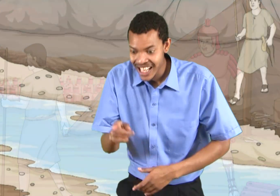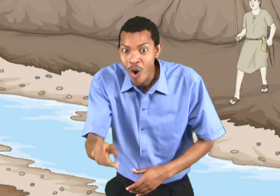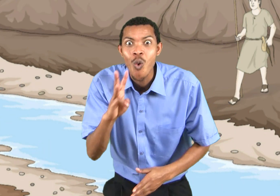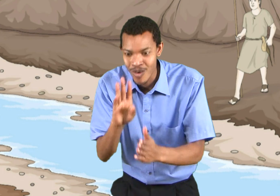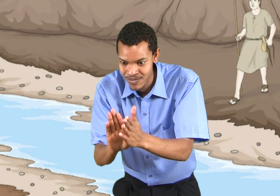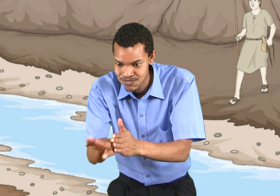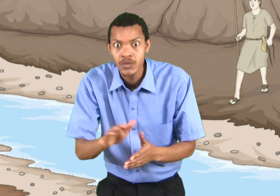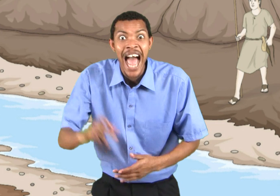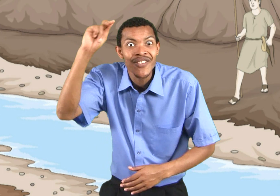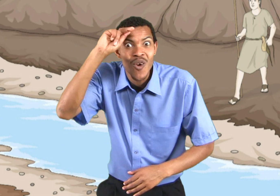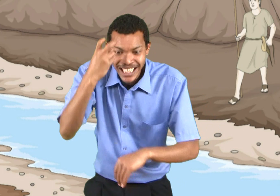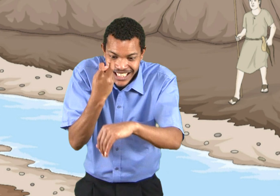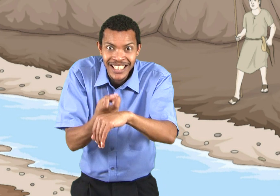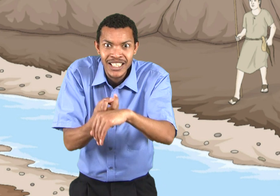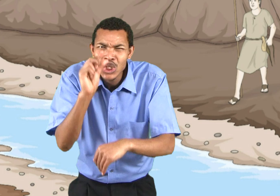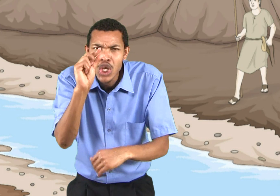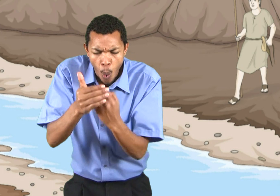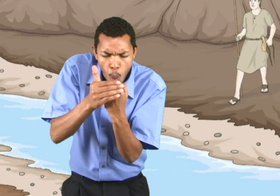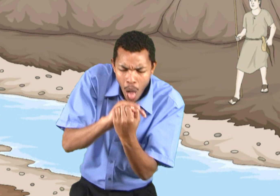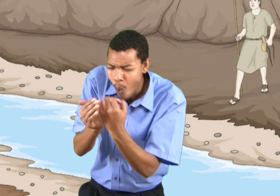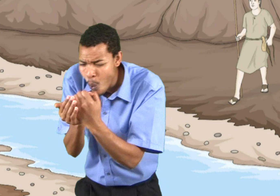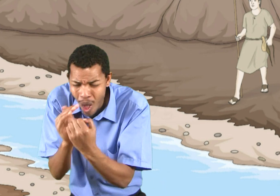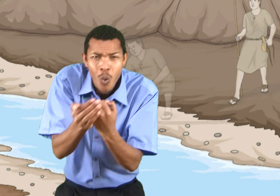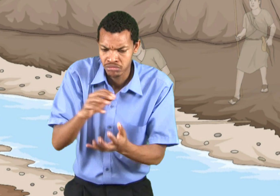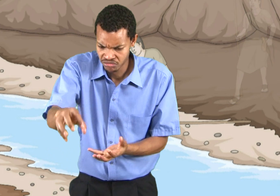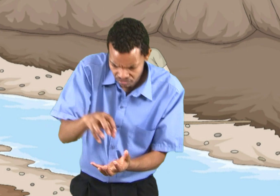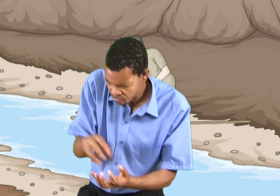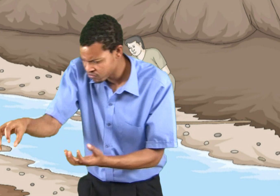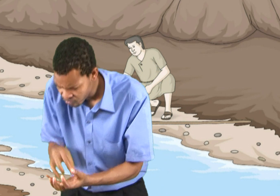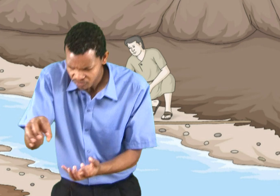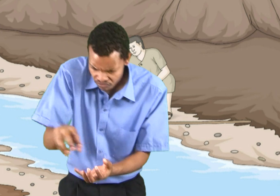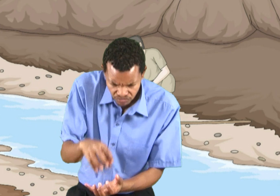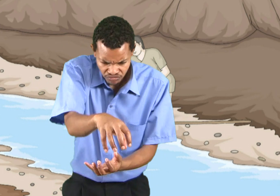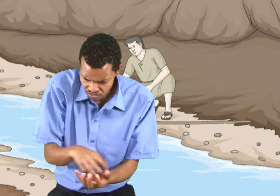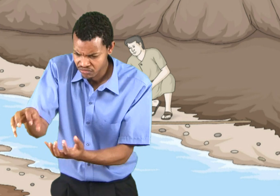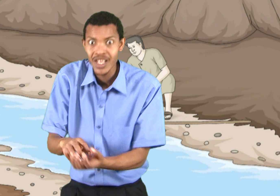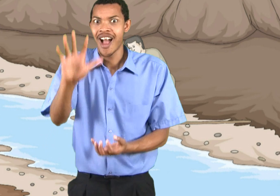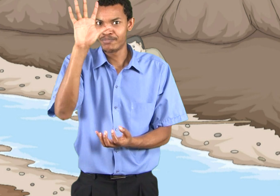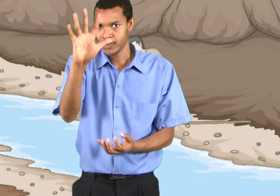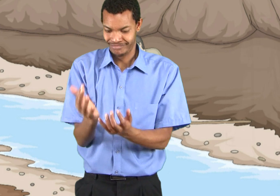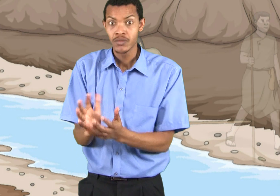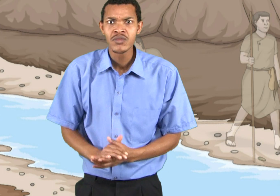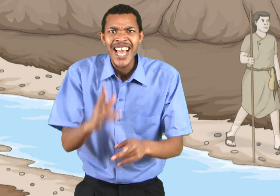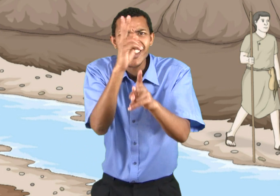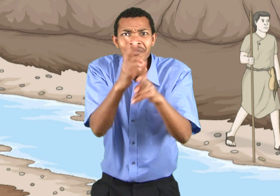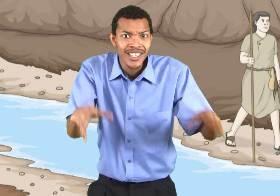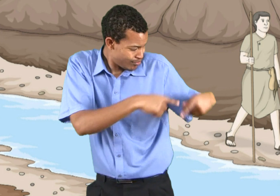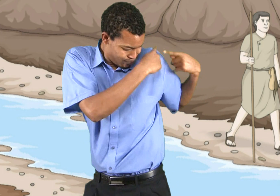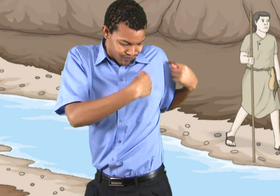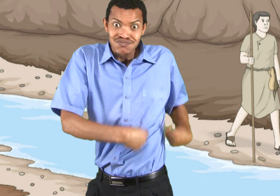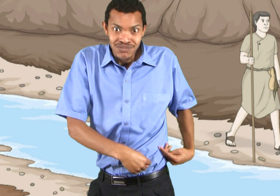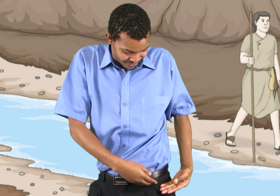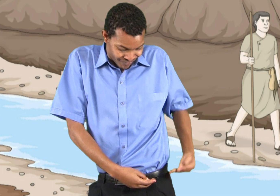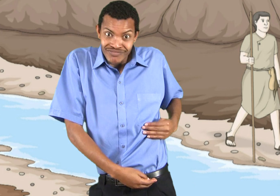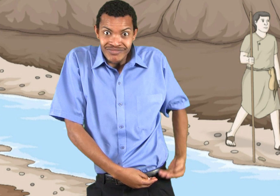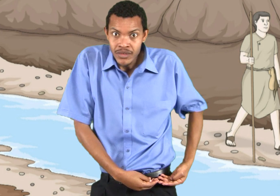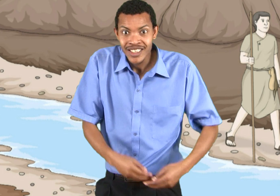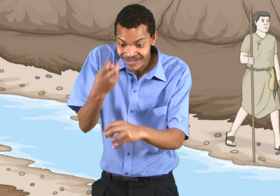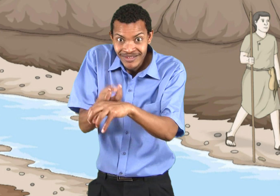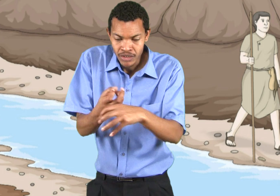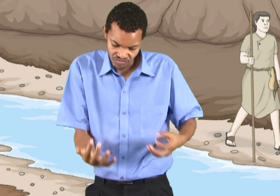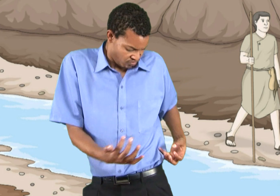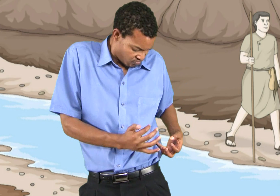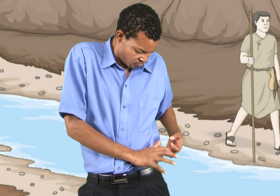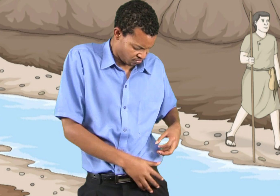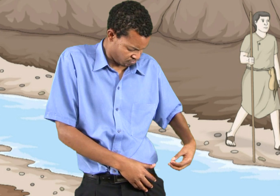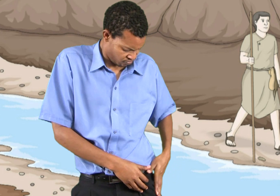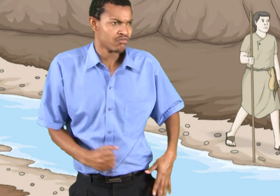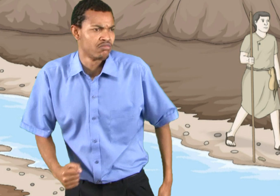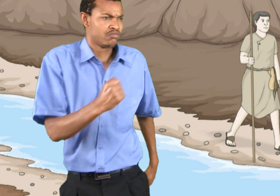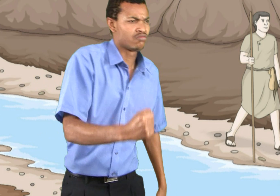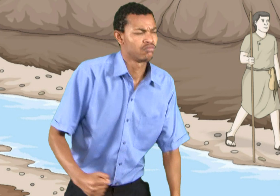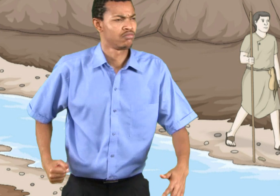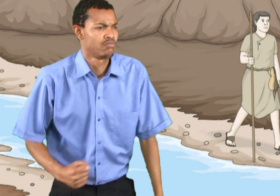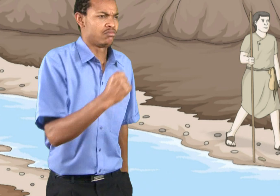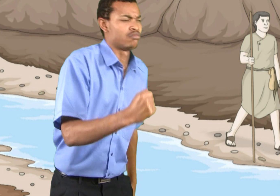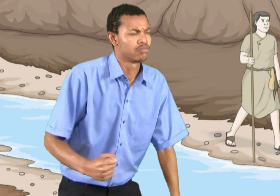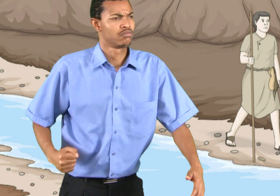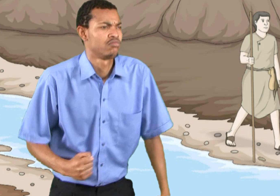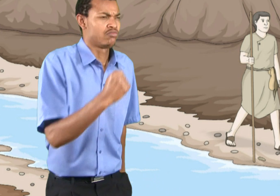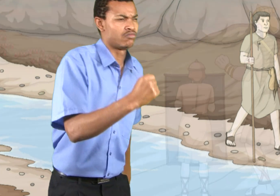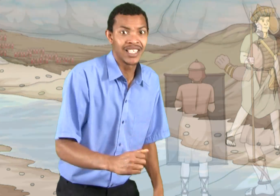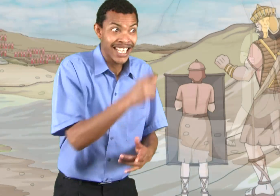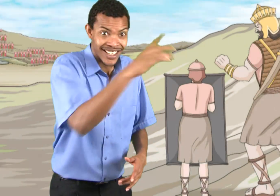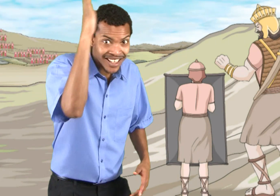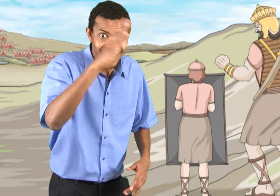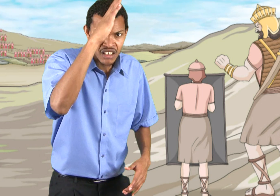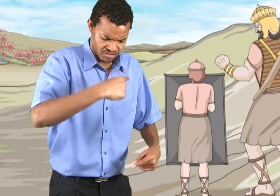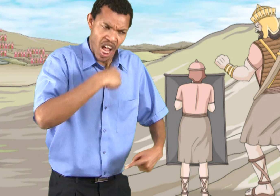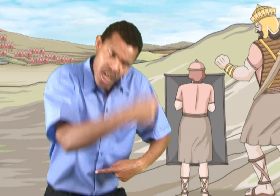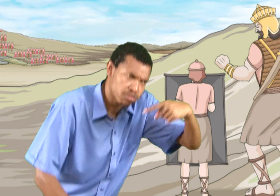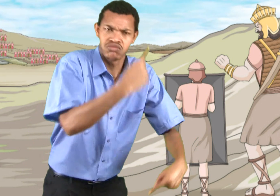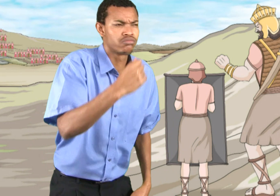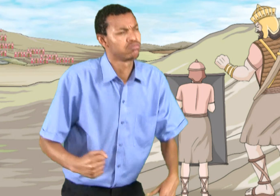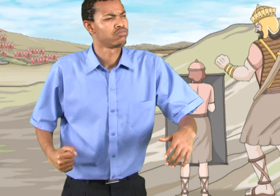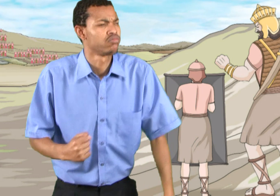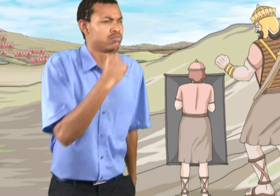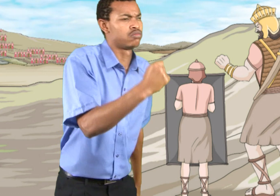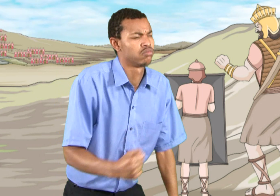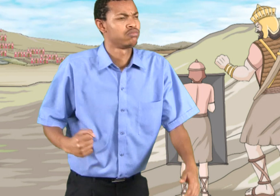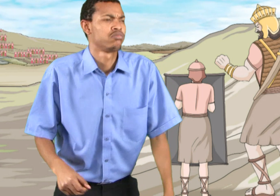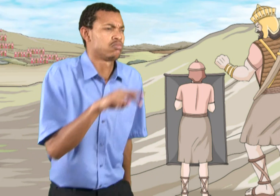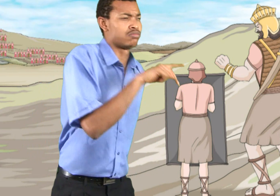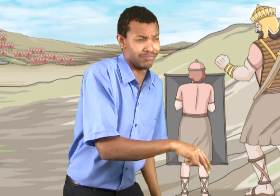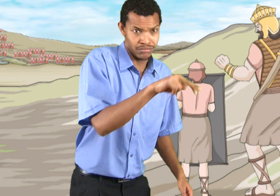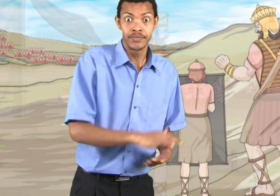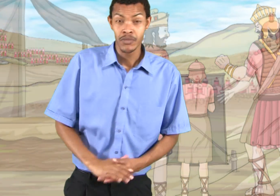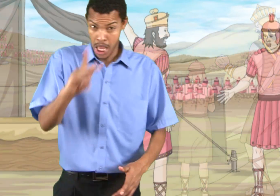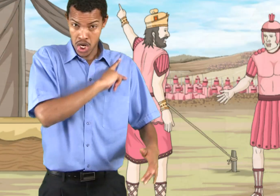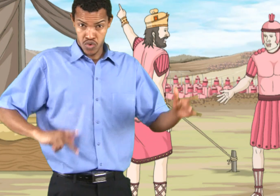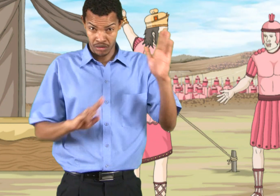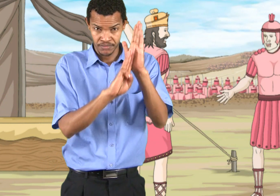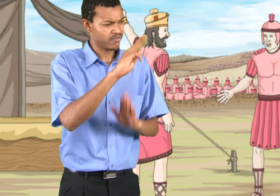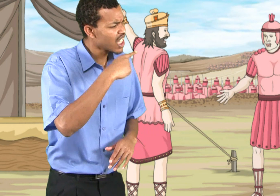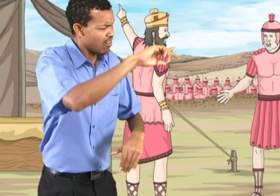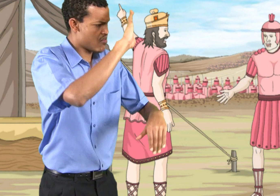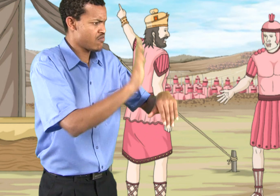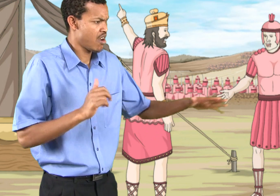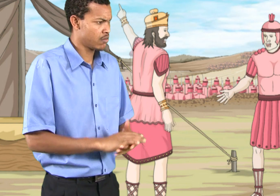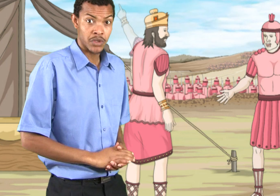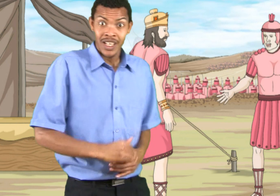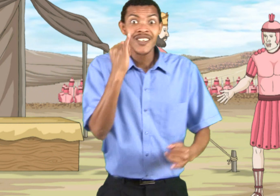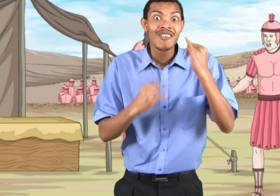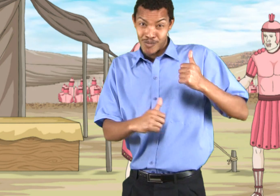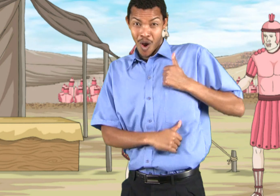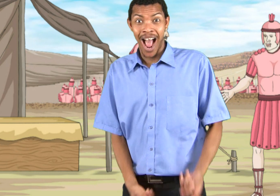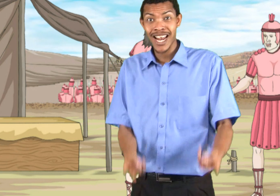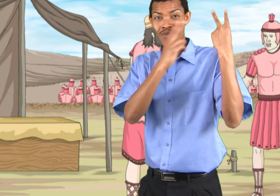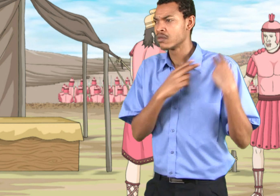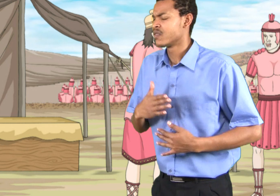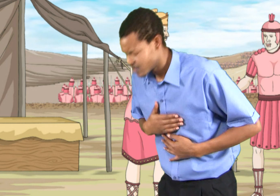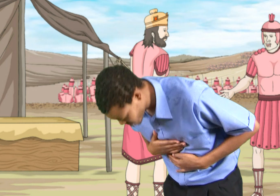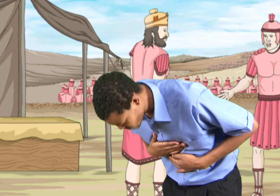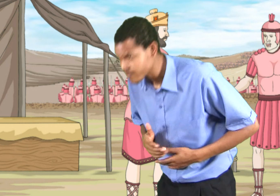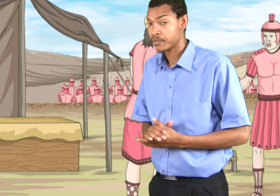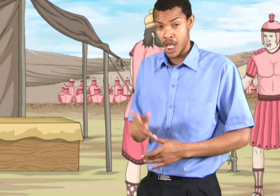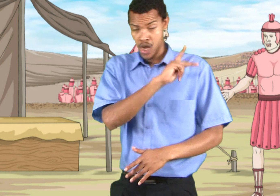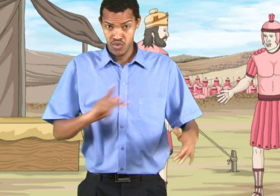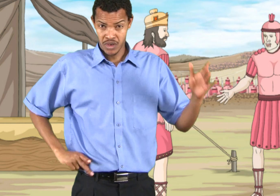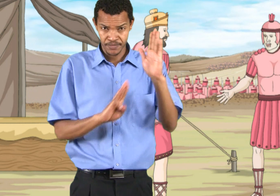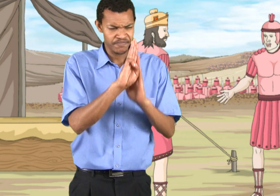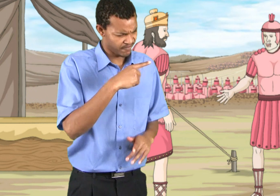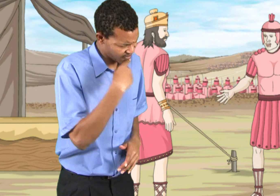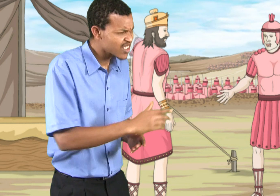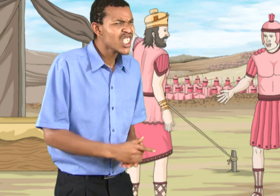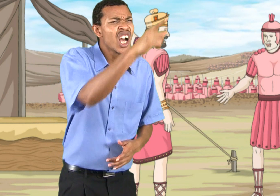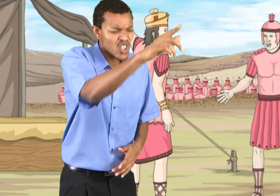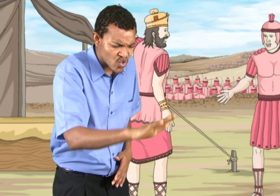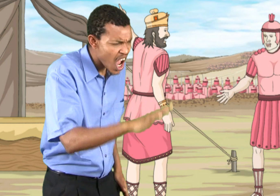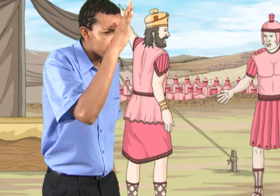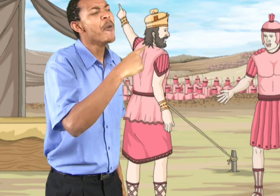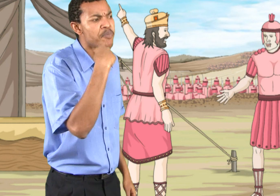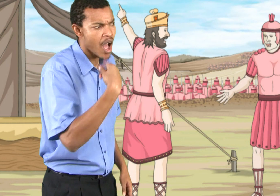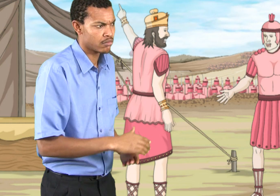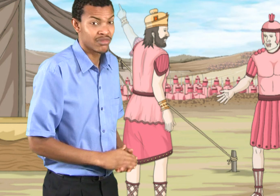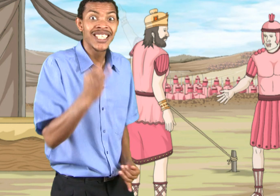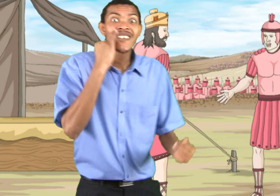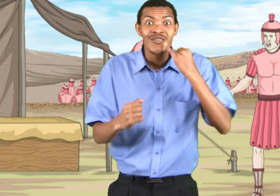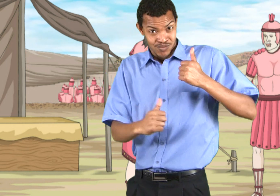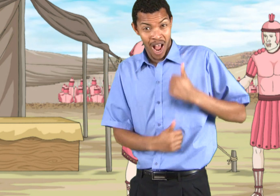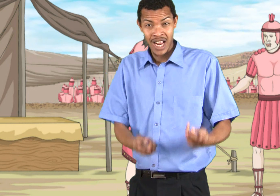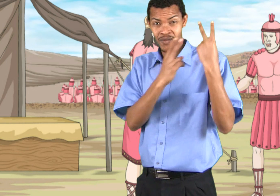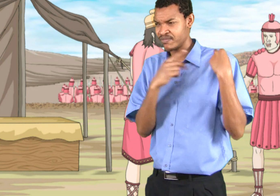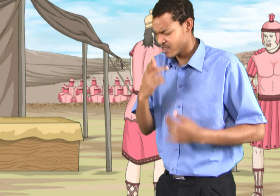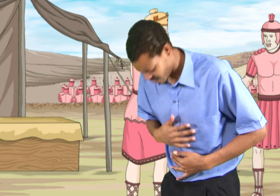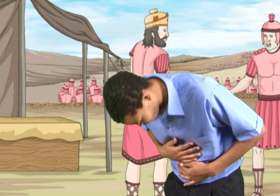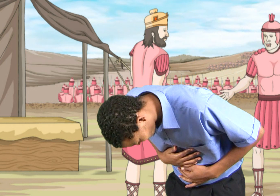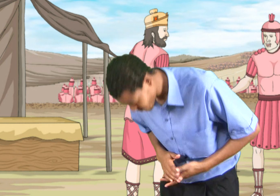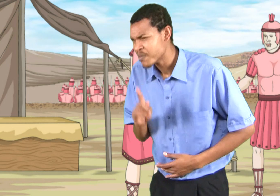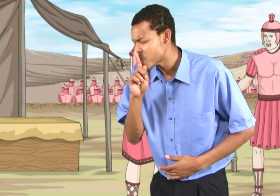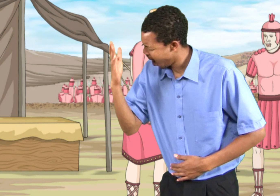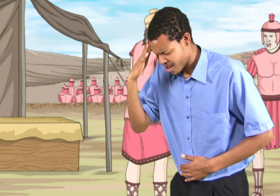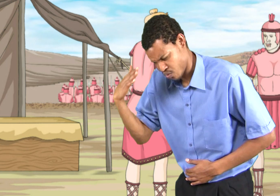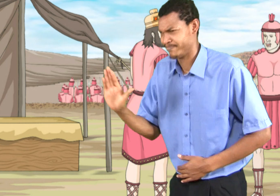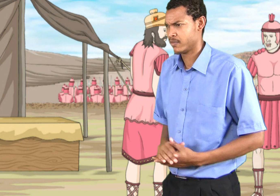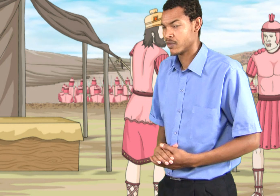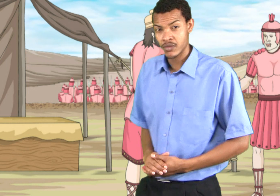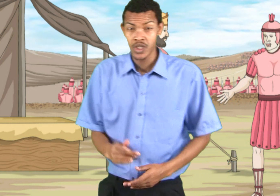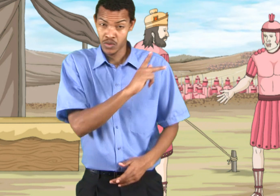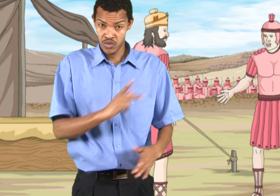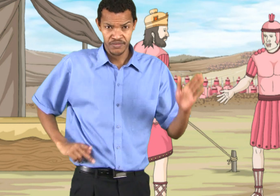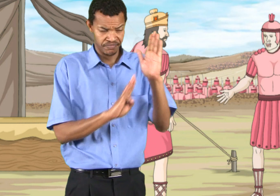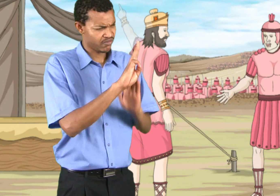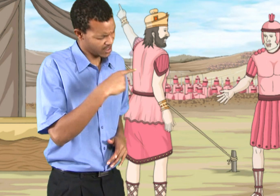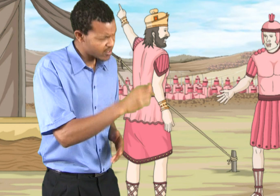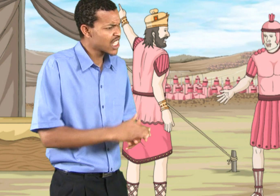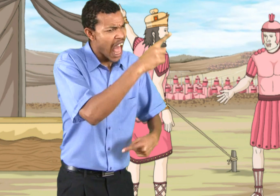Now the Philistine came closer and closer to David, with his shield-bearer before him. When the Philistine looked and saw David, he despised him because he was just a boy, ruddy and handsome.